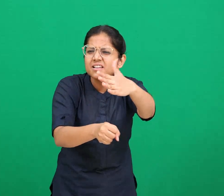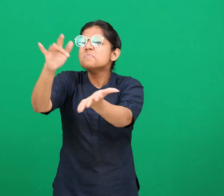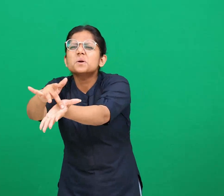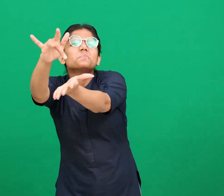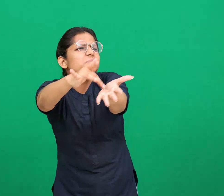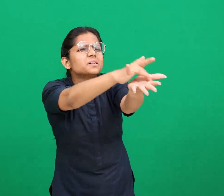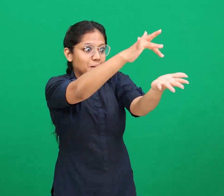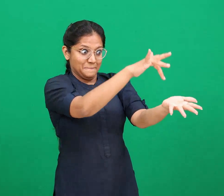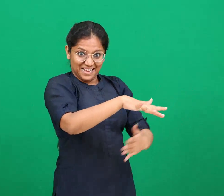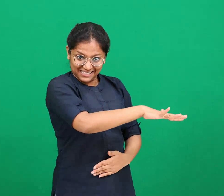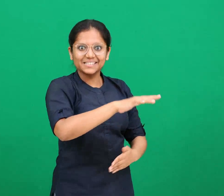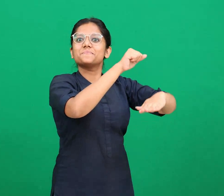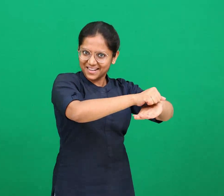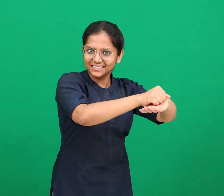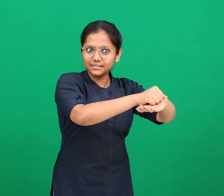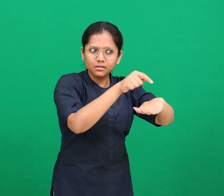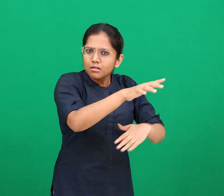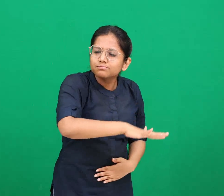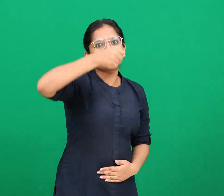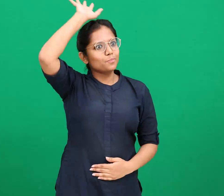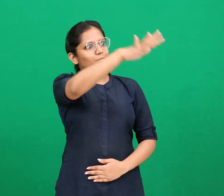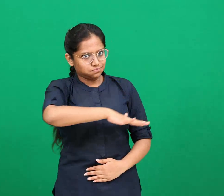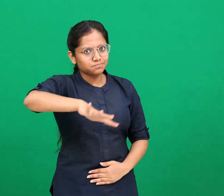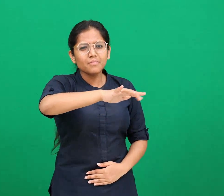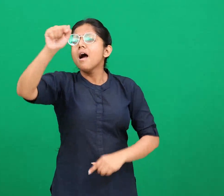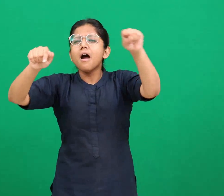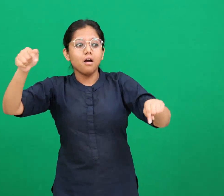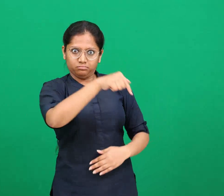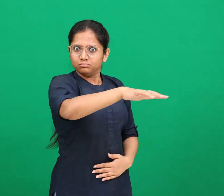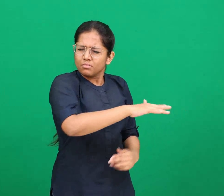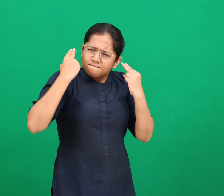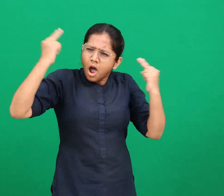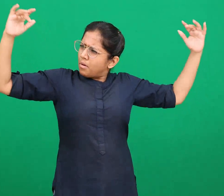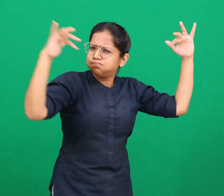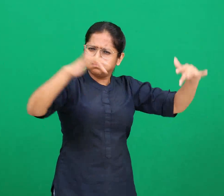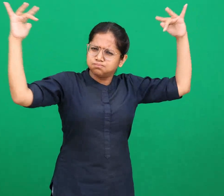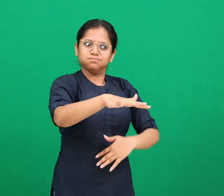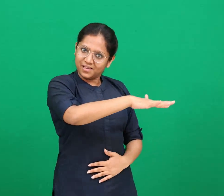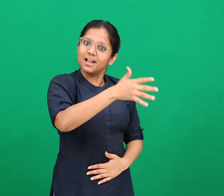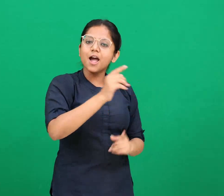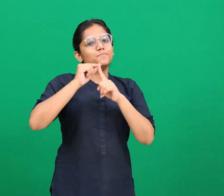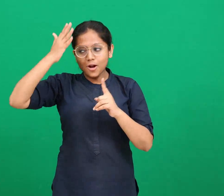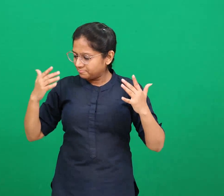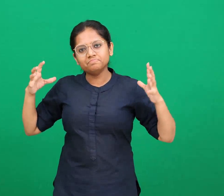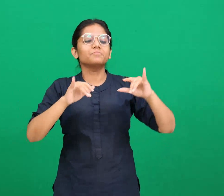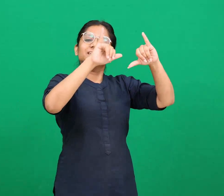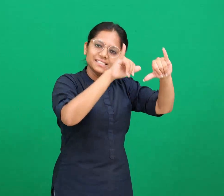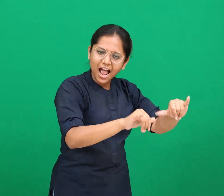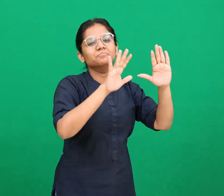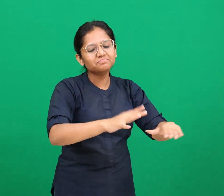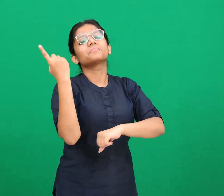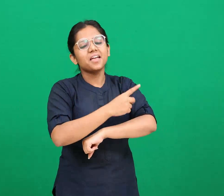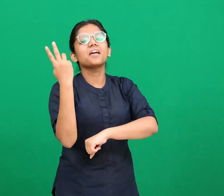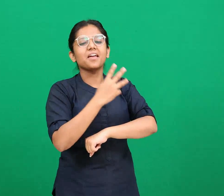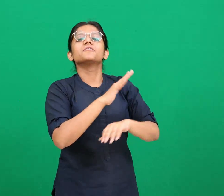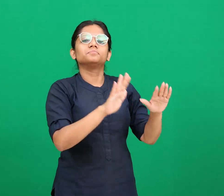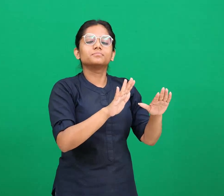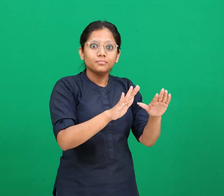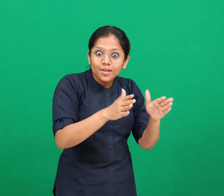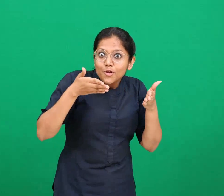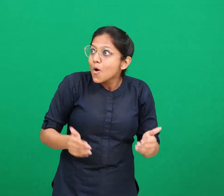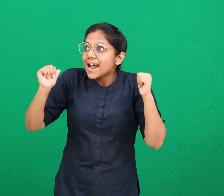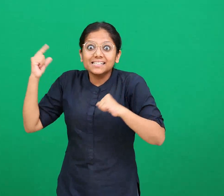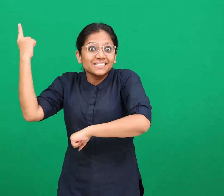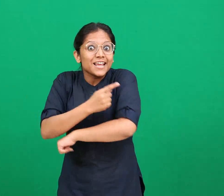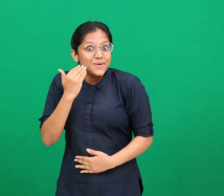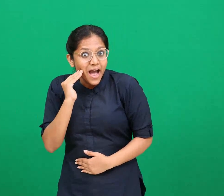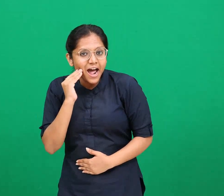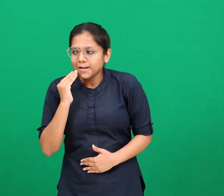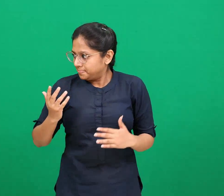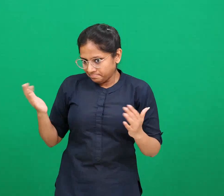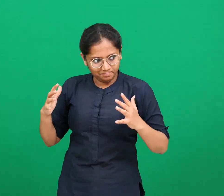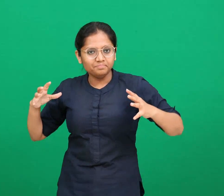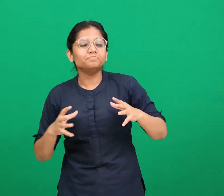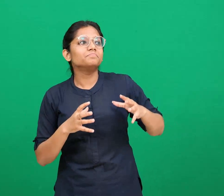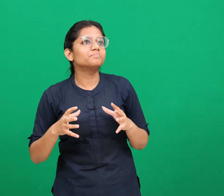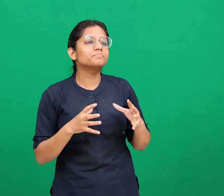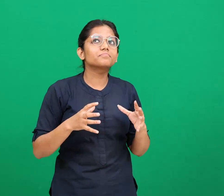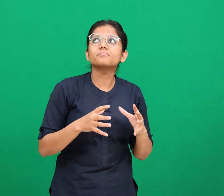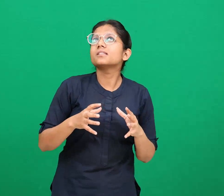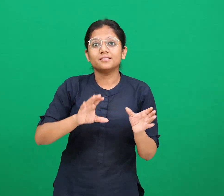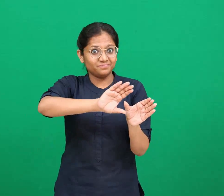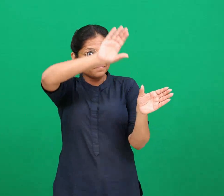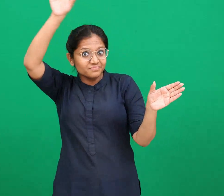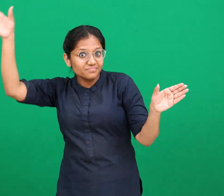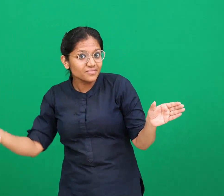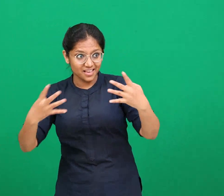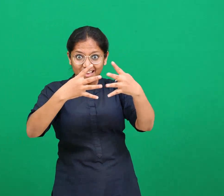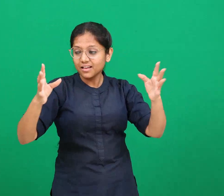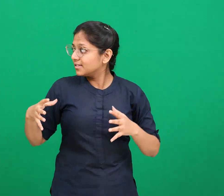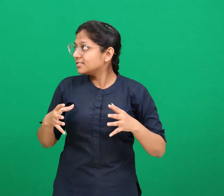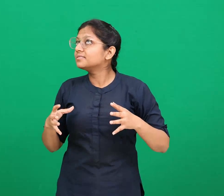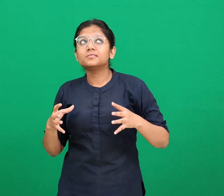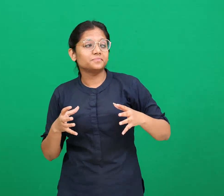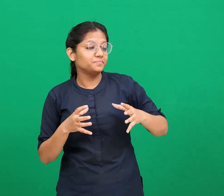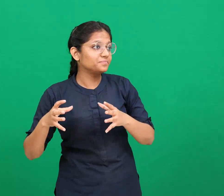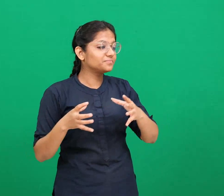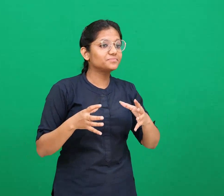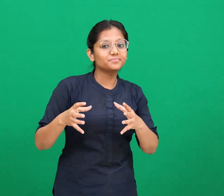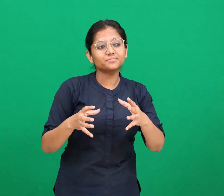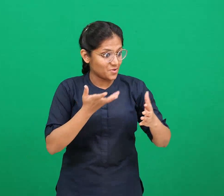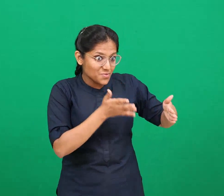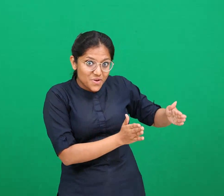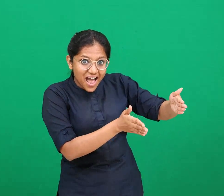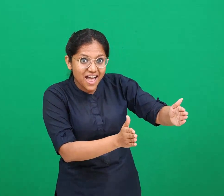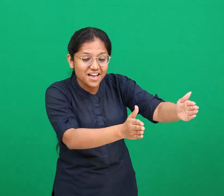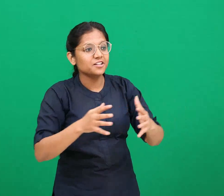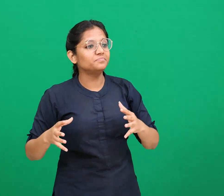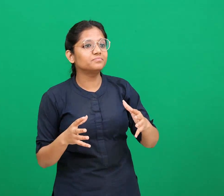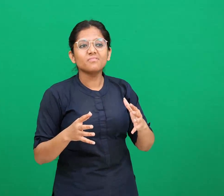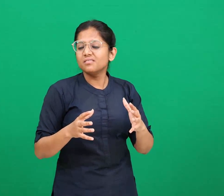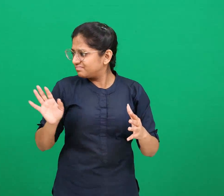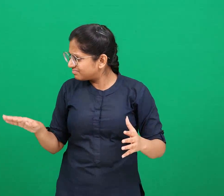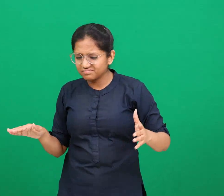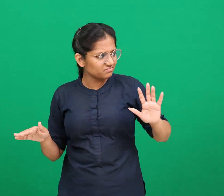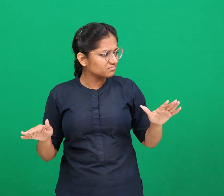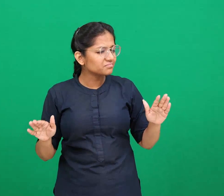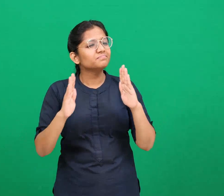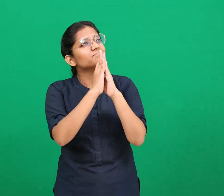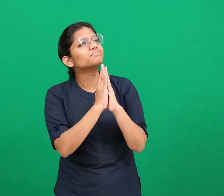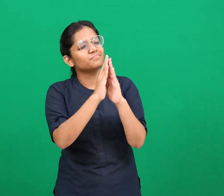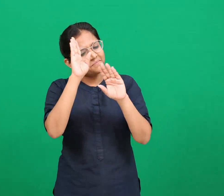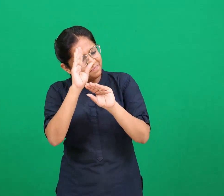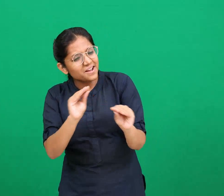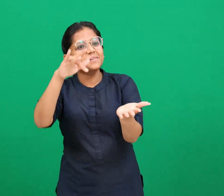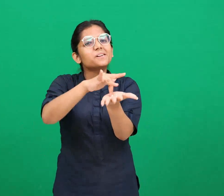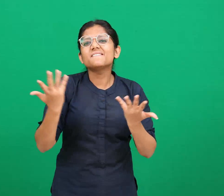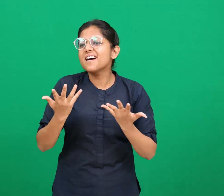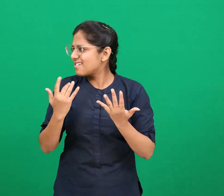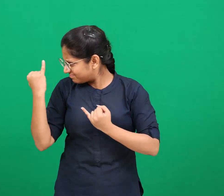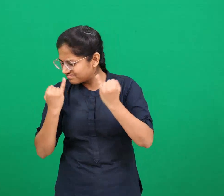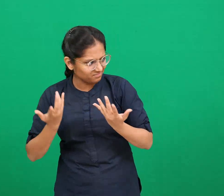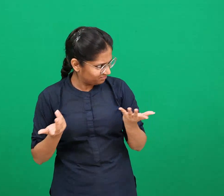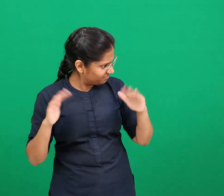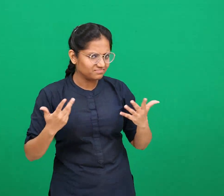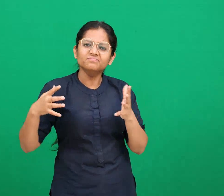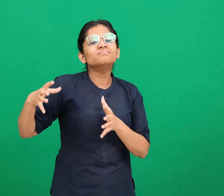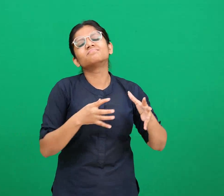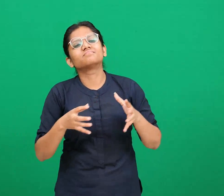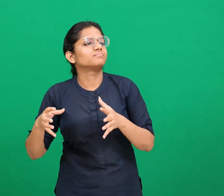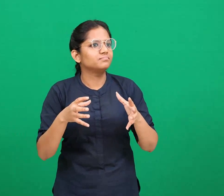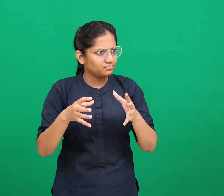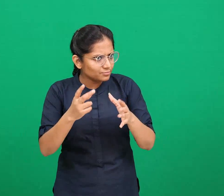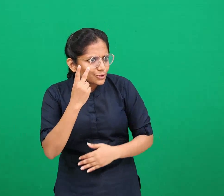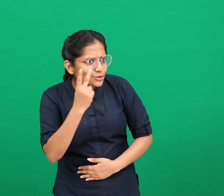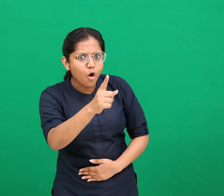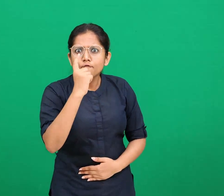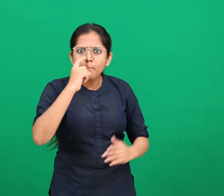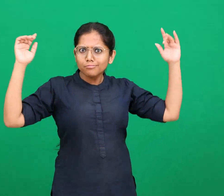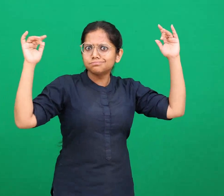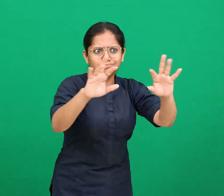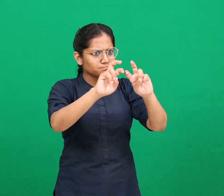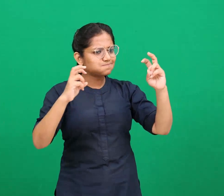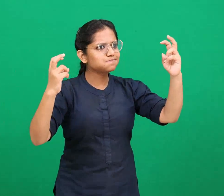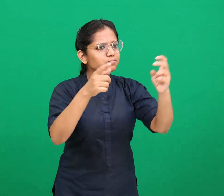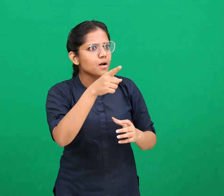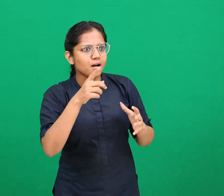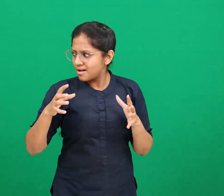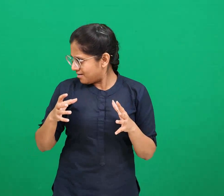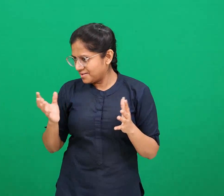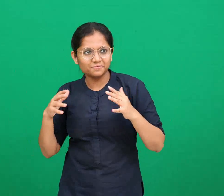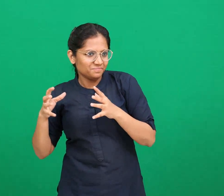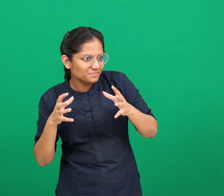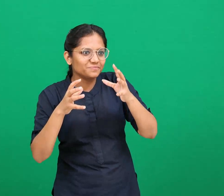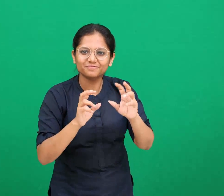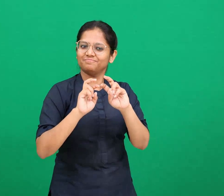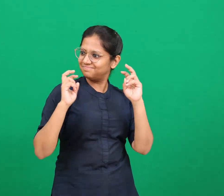And we stayed there several days. On the Sabbath we went outside the city gate along the river, where it was customary to find a place of prayer.